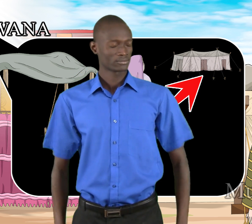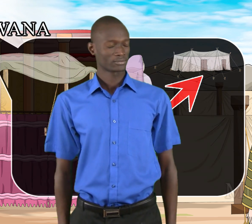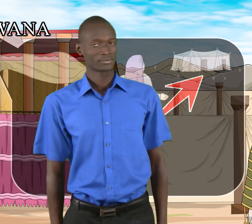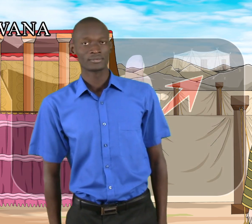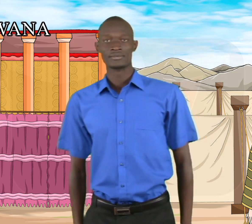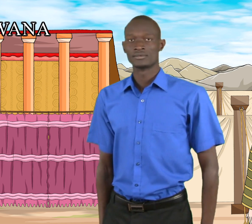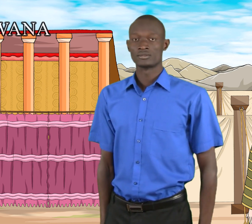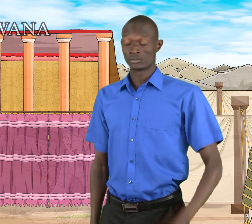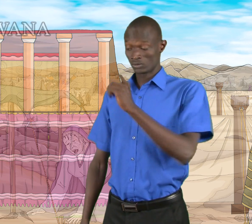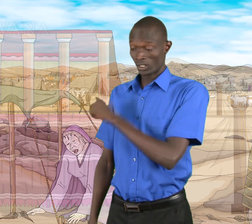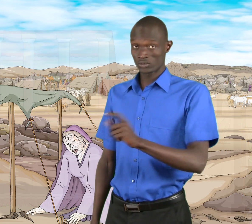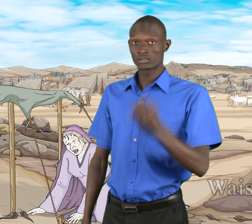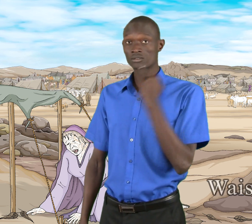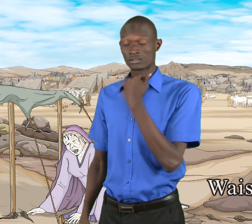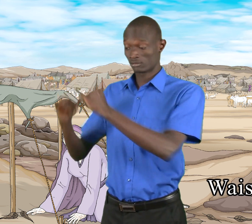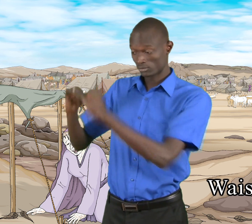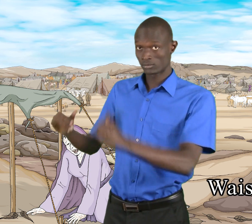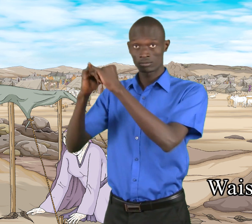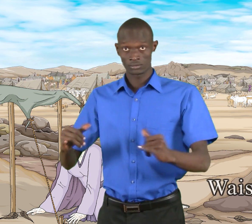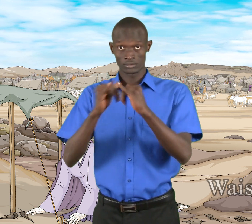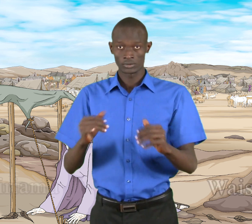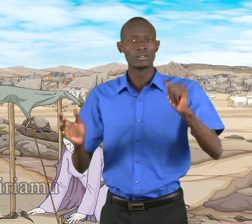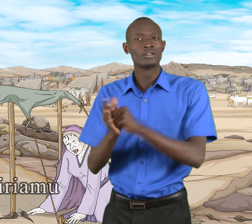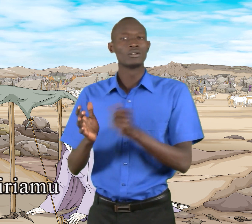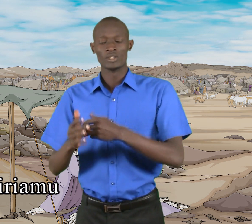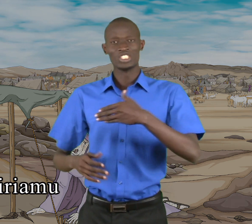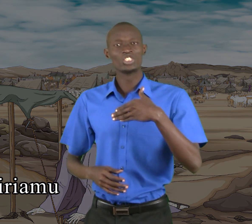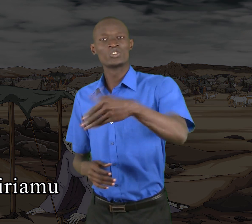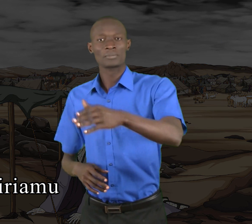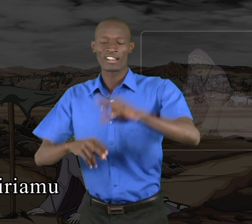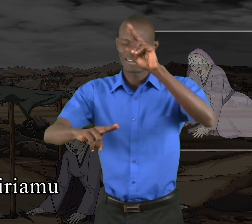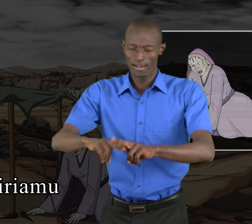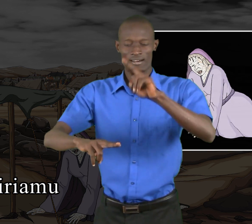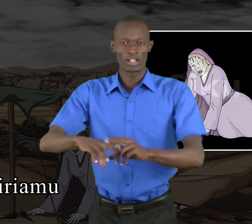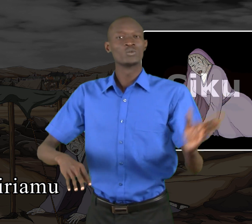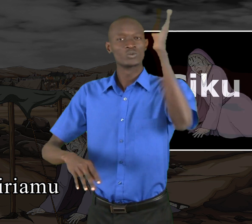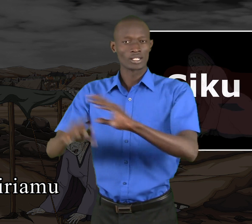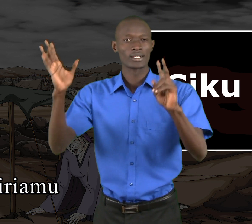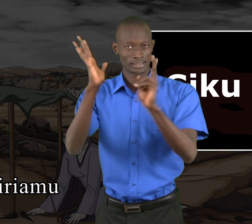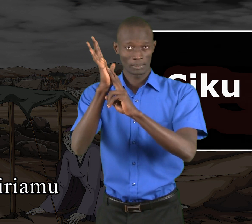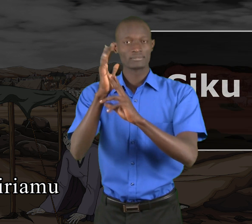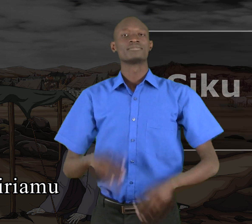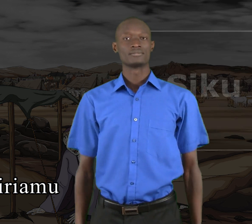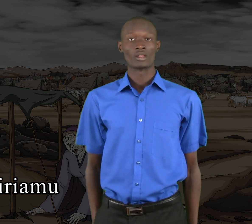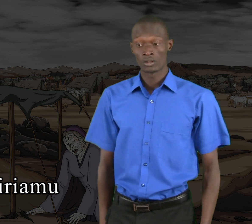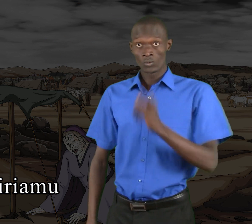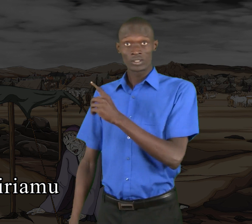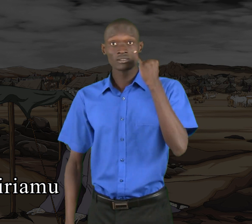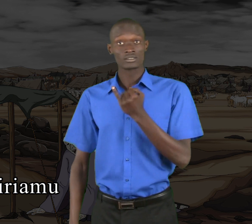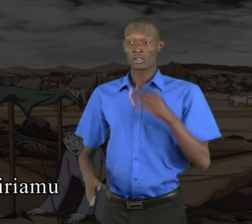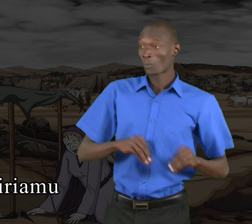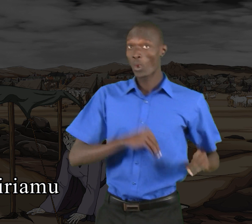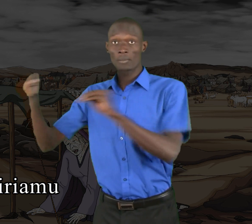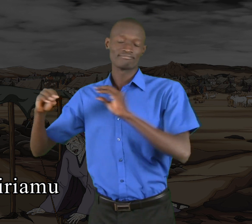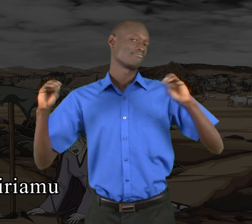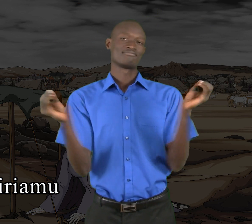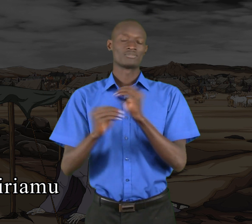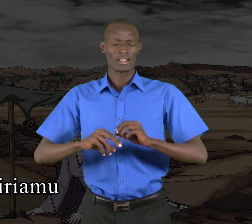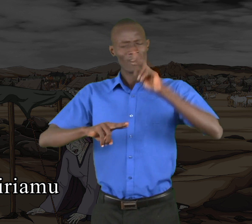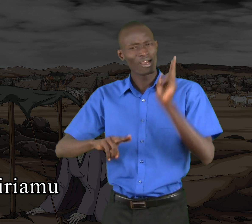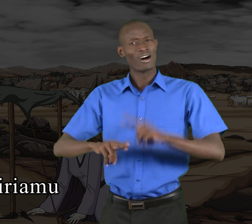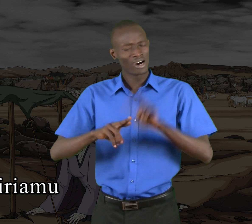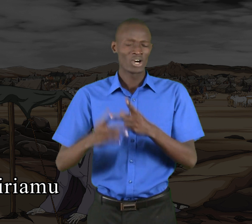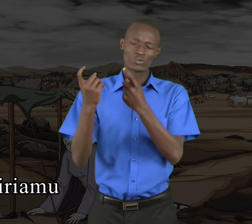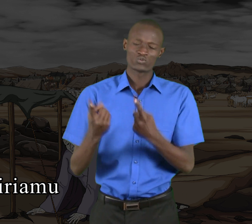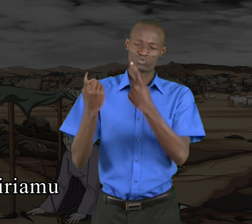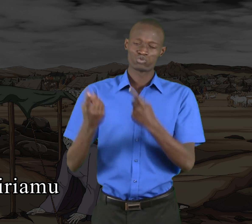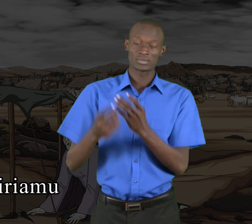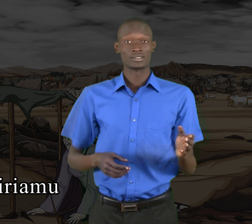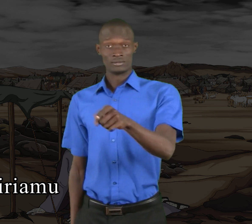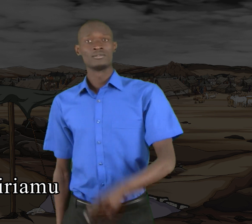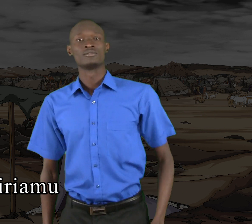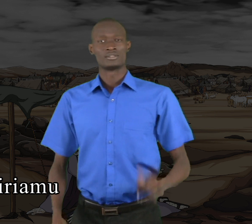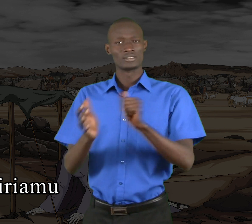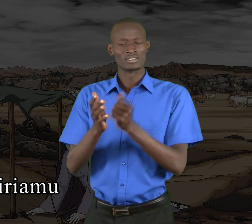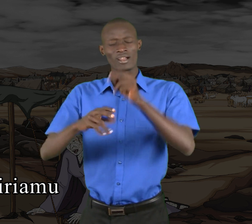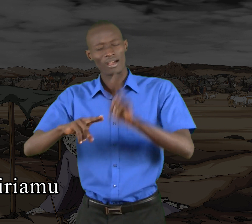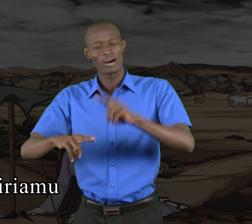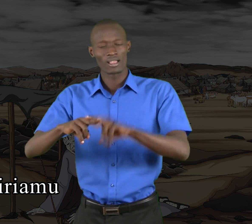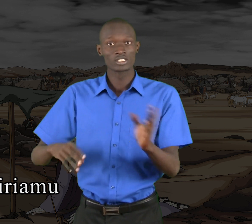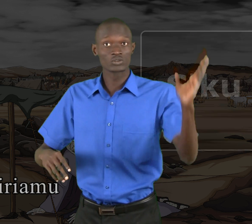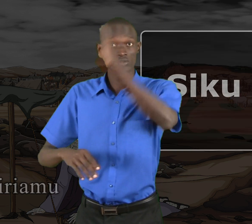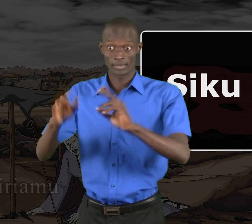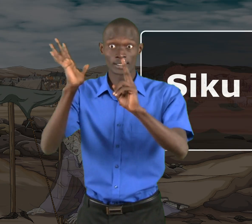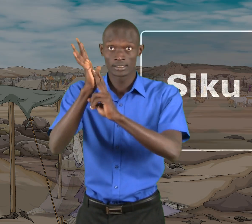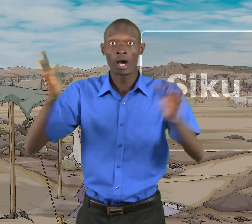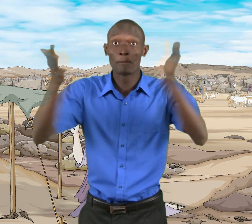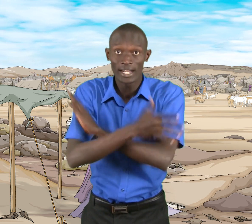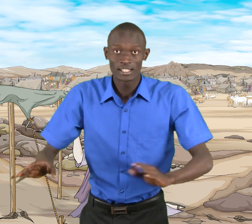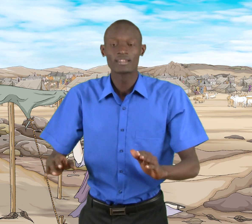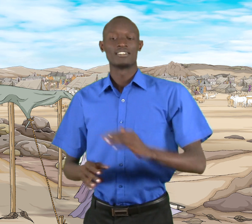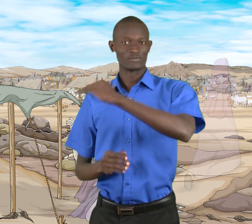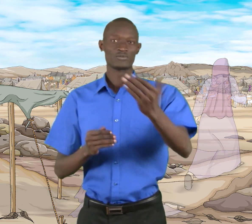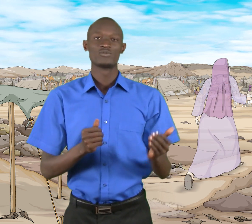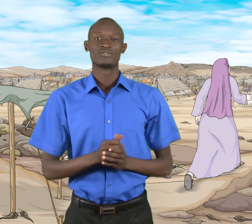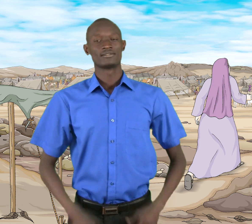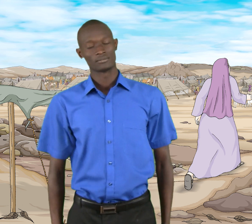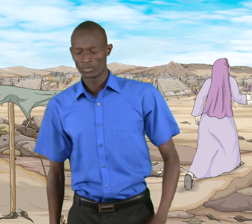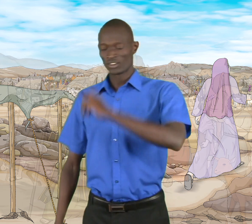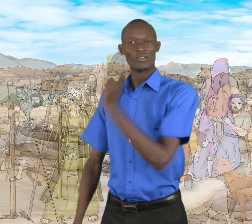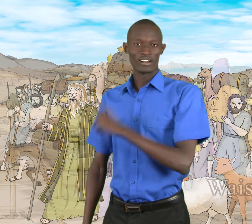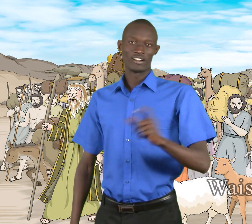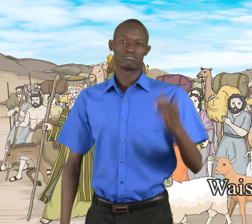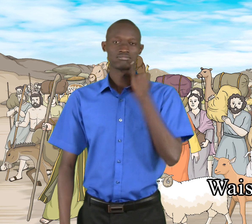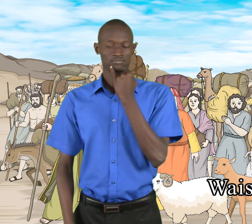So Miriam was confined outside the camp for seven days, and the people did not move on until she was brought in again.